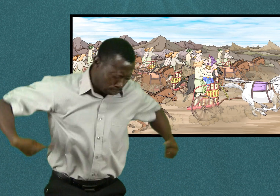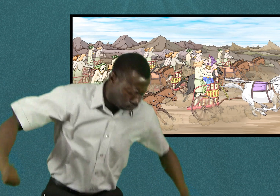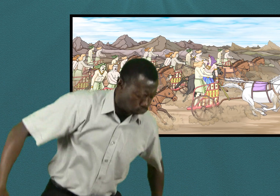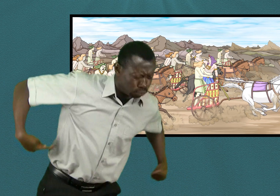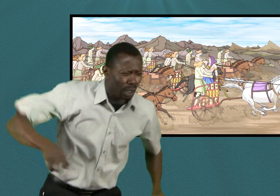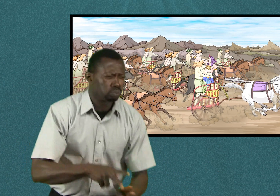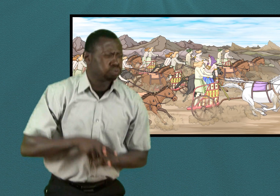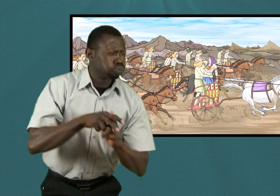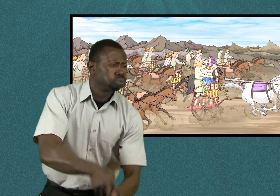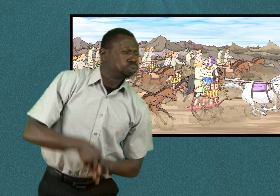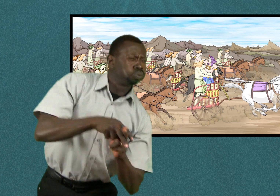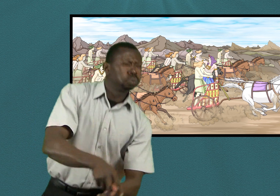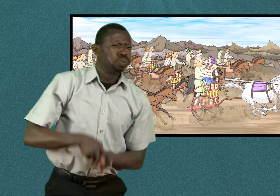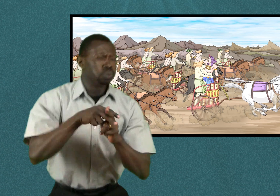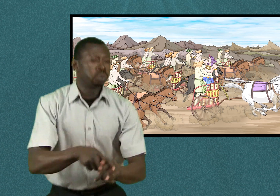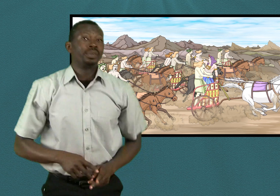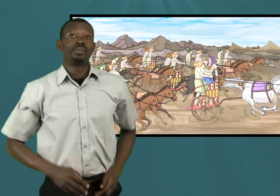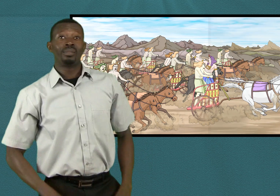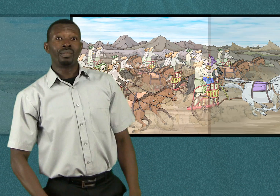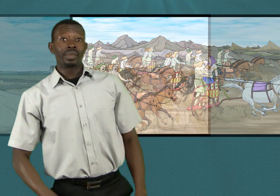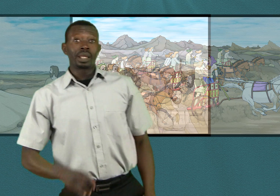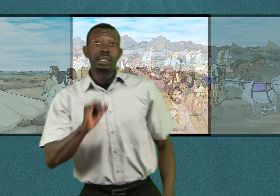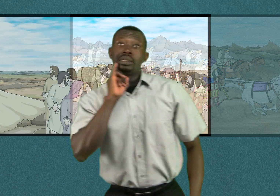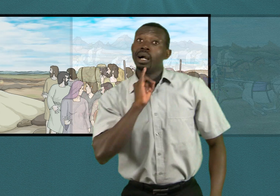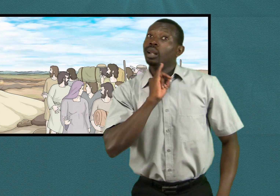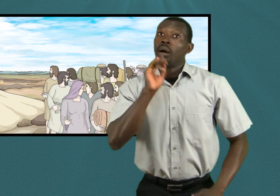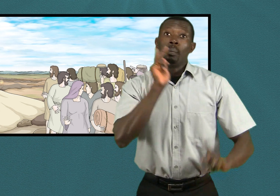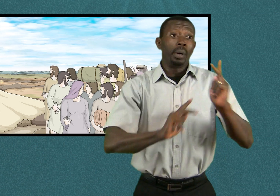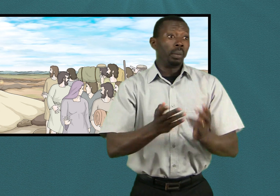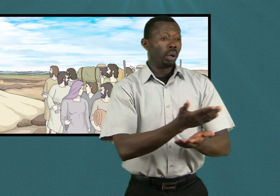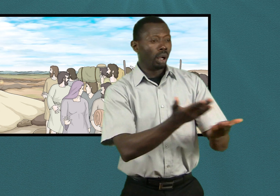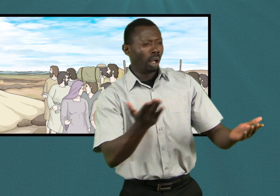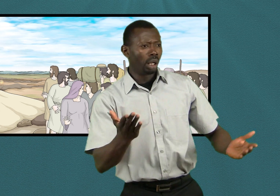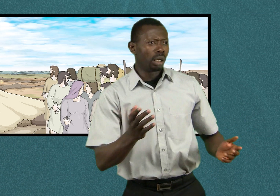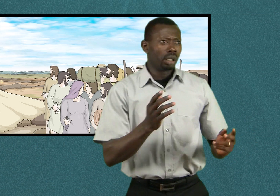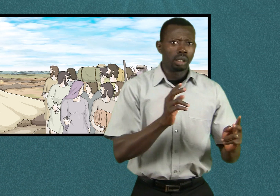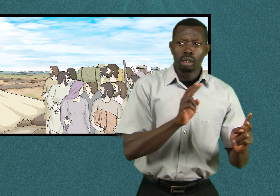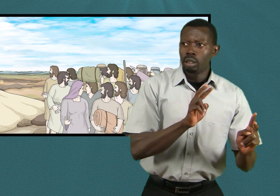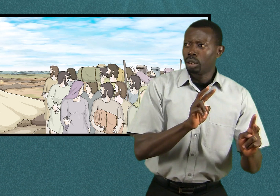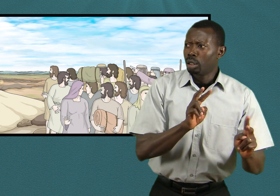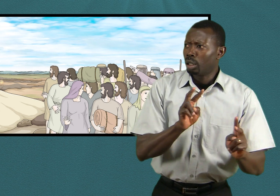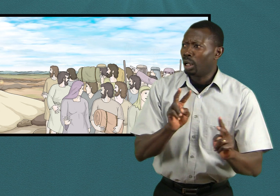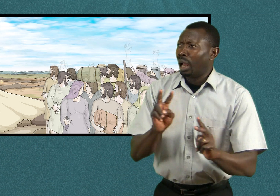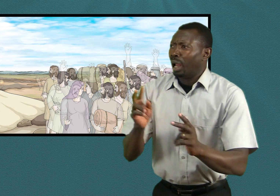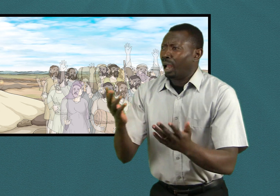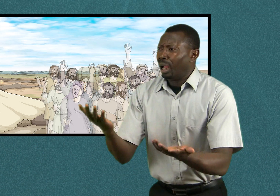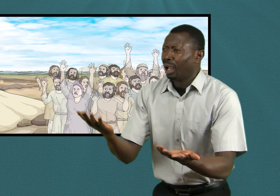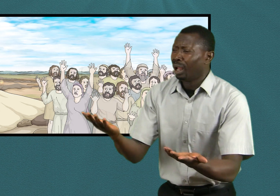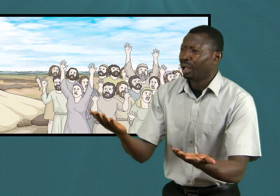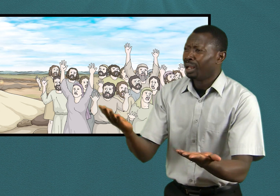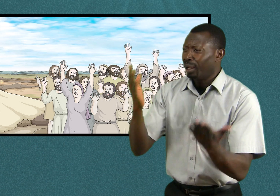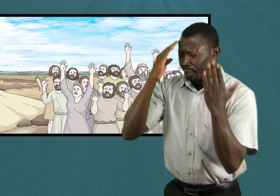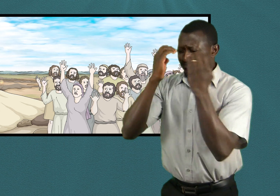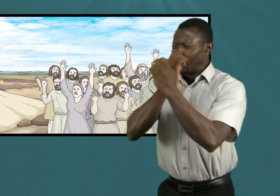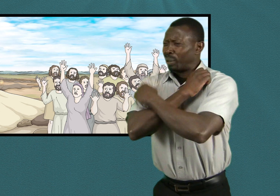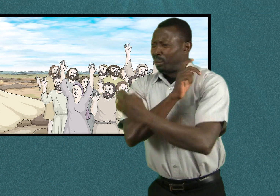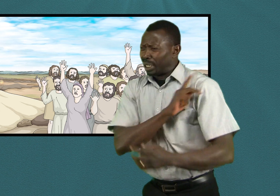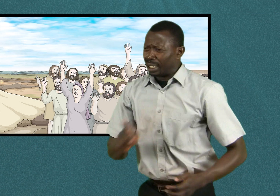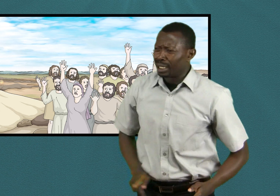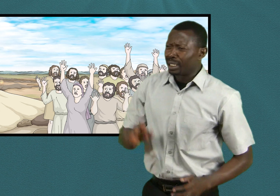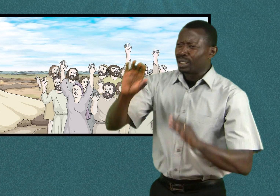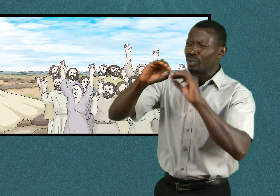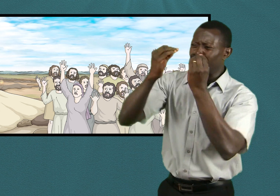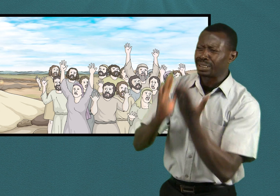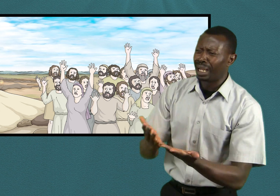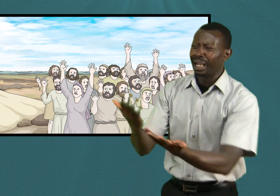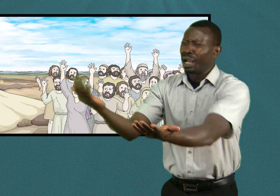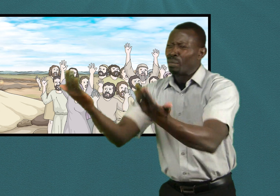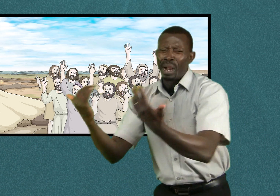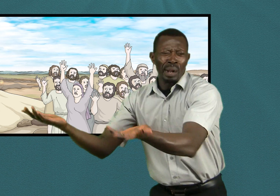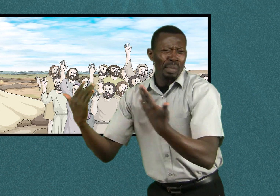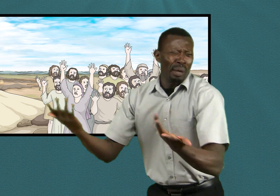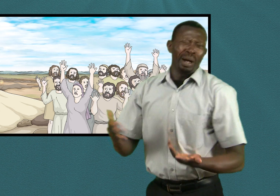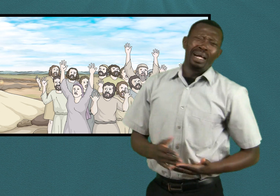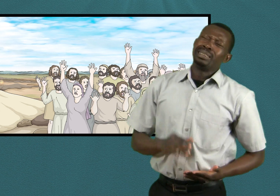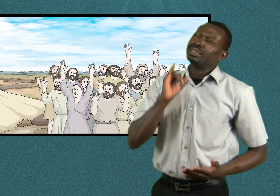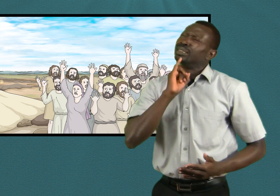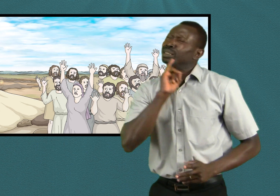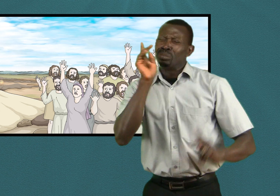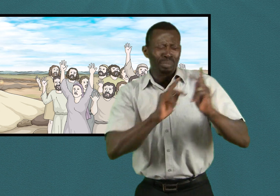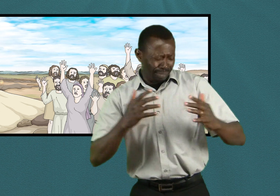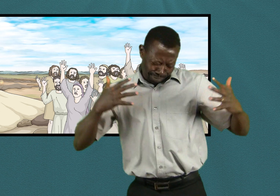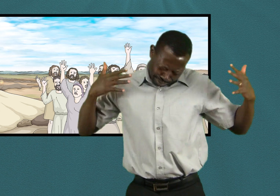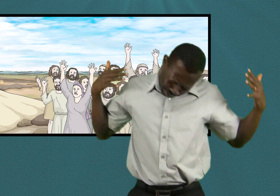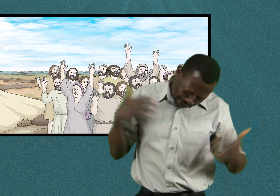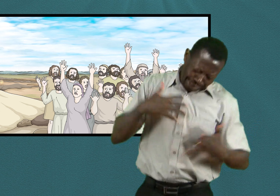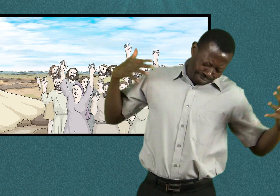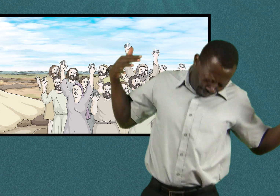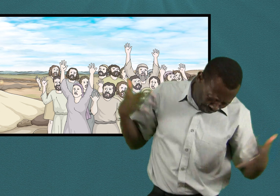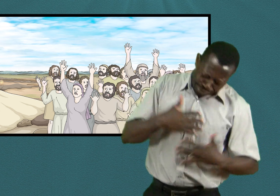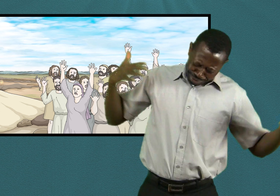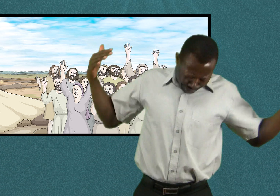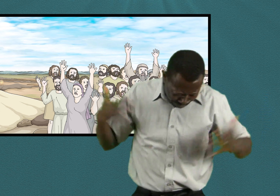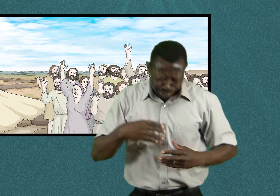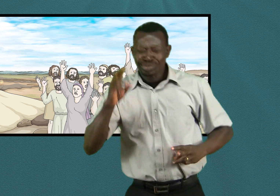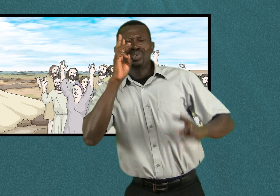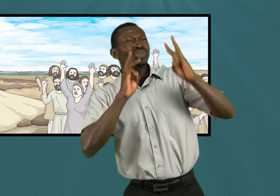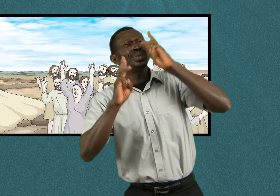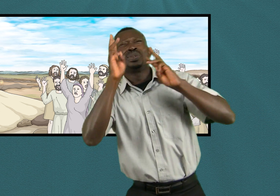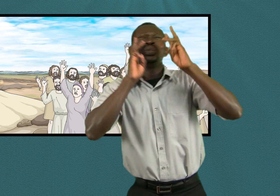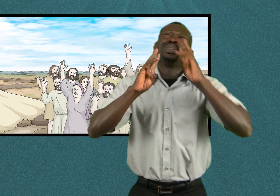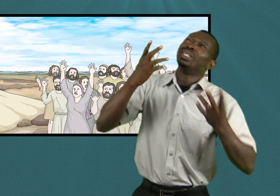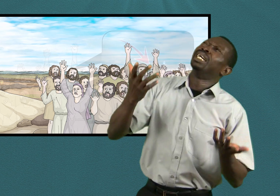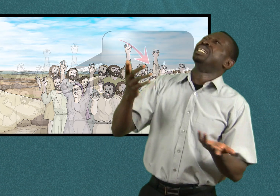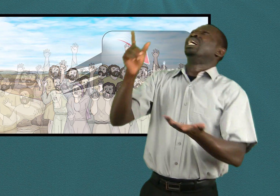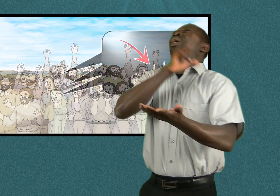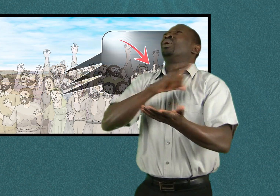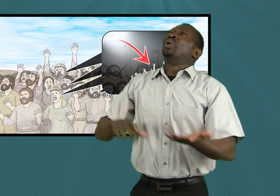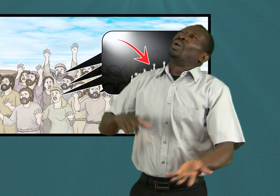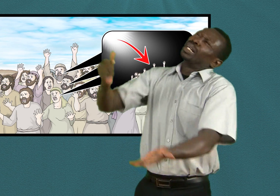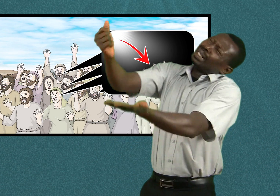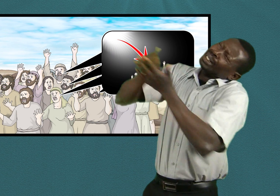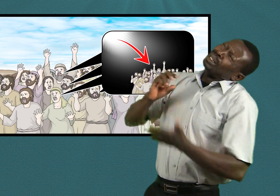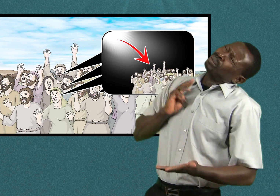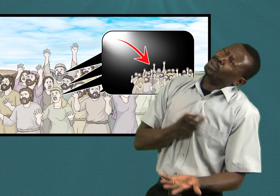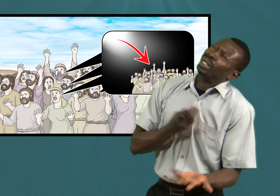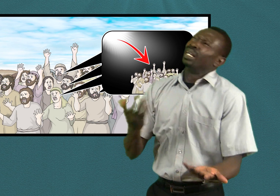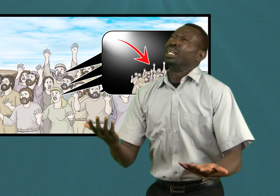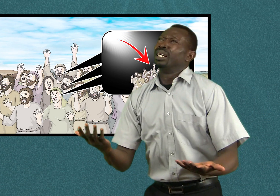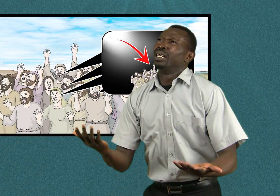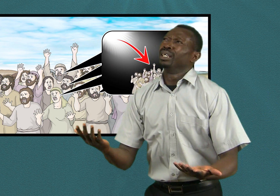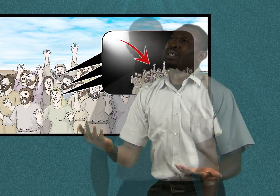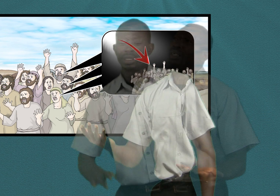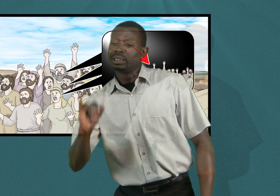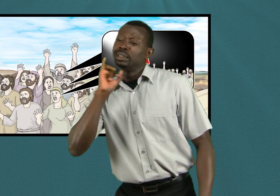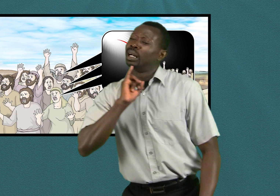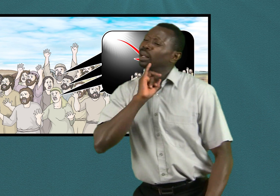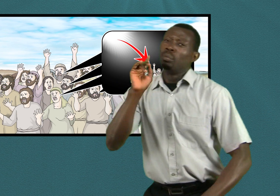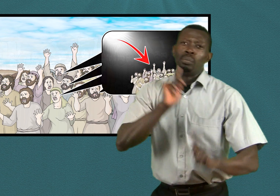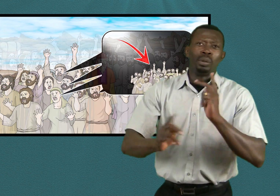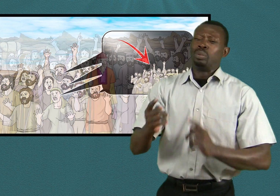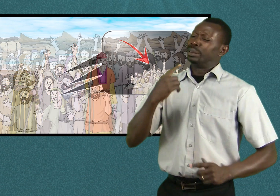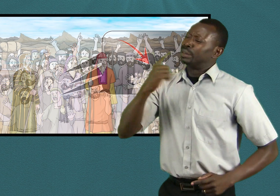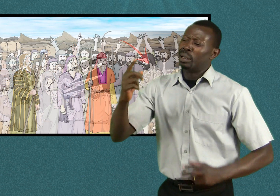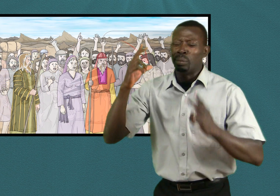As Pharaoh approached, the Israelites looked up and saw the Egyptians marching after them, and they were terrified and cried out to the LORD.